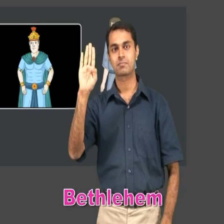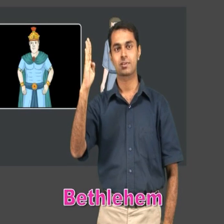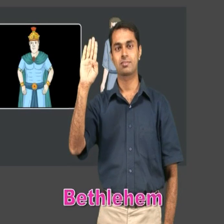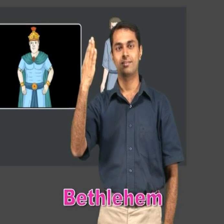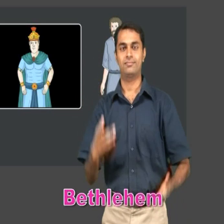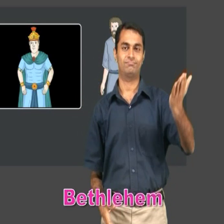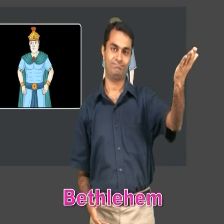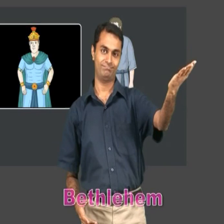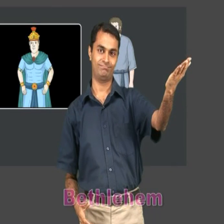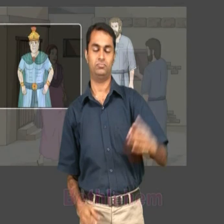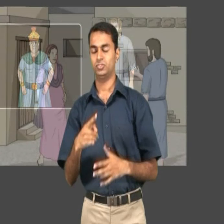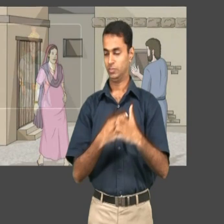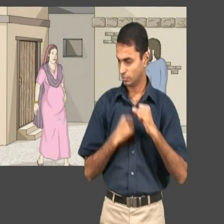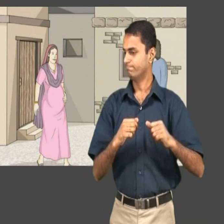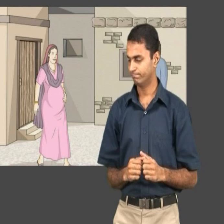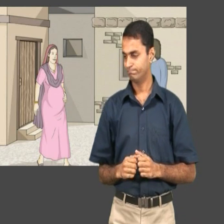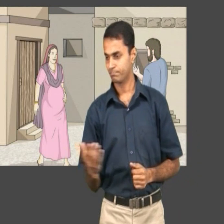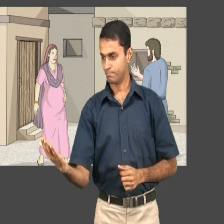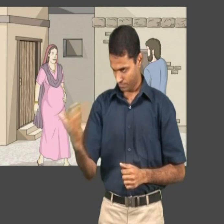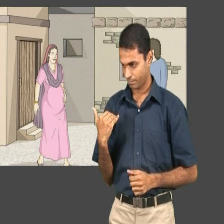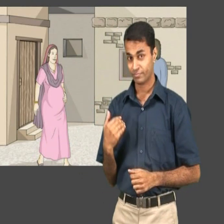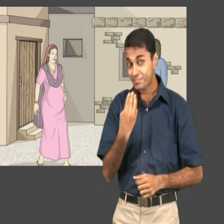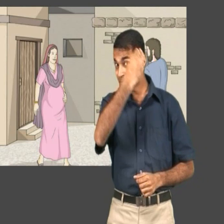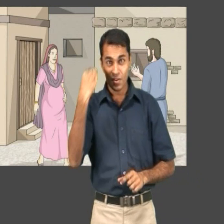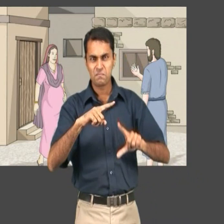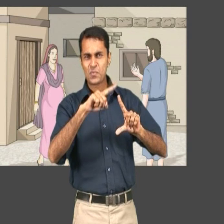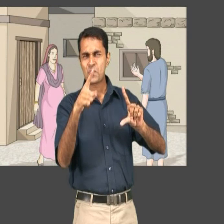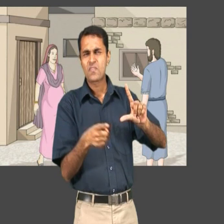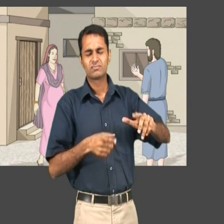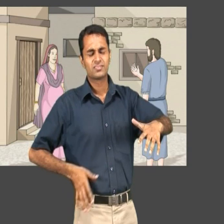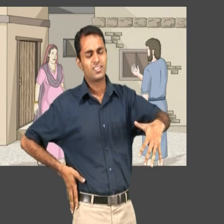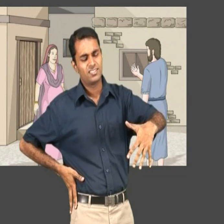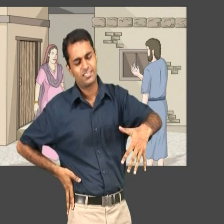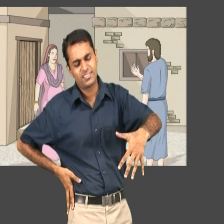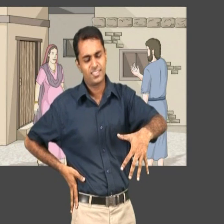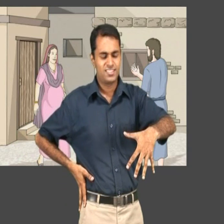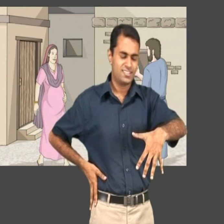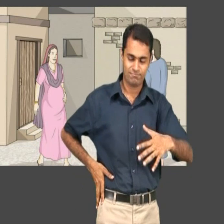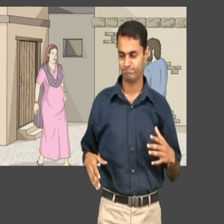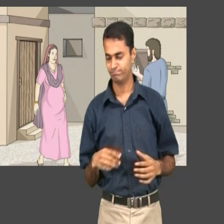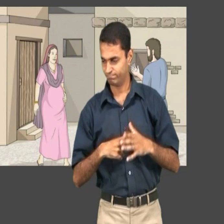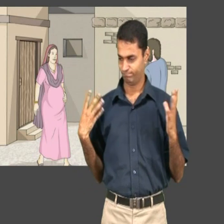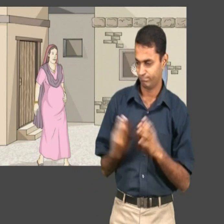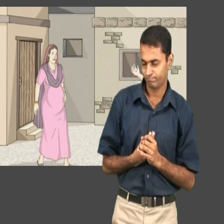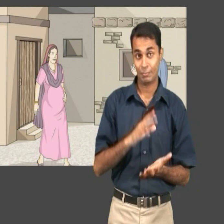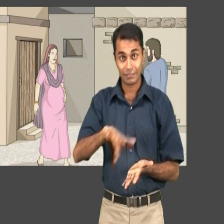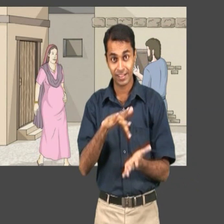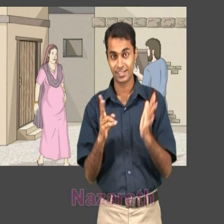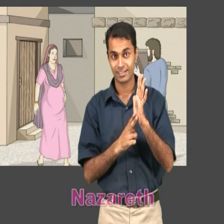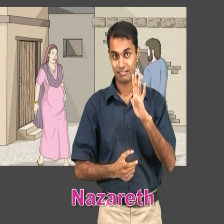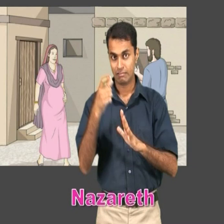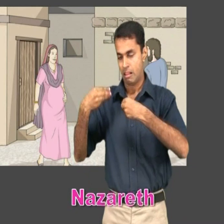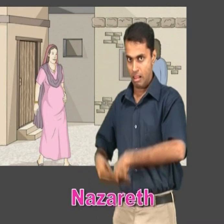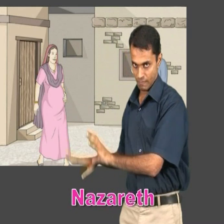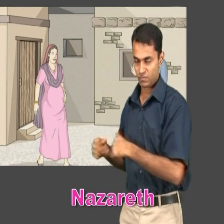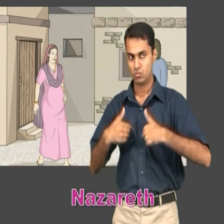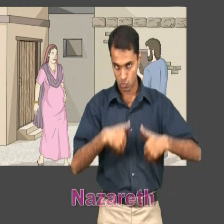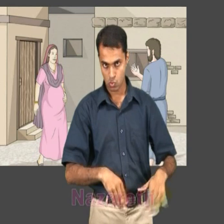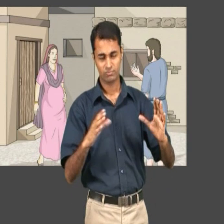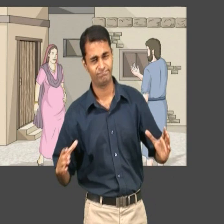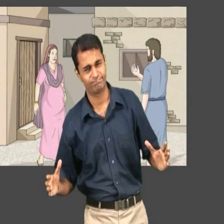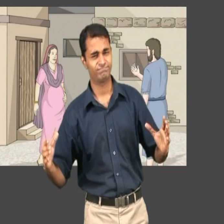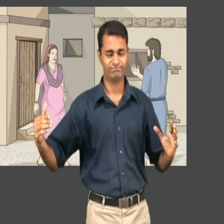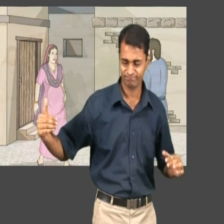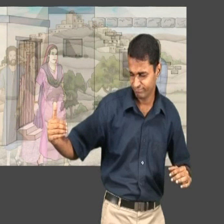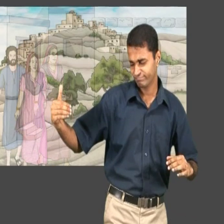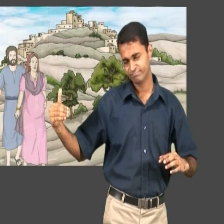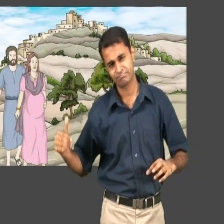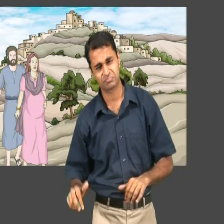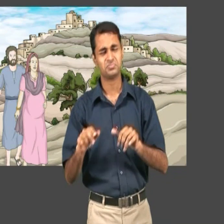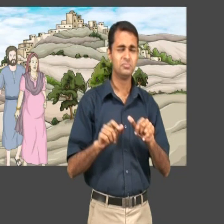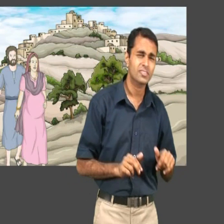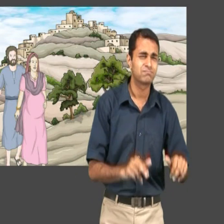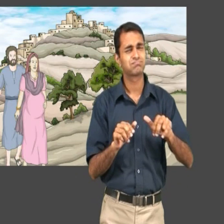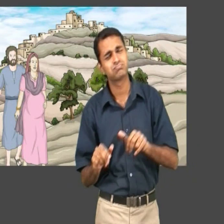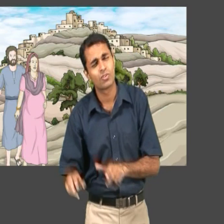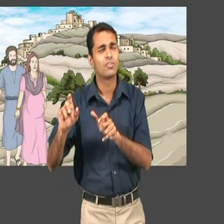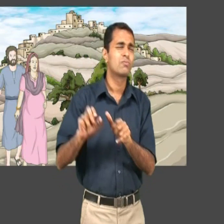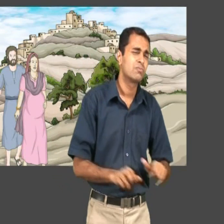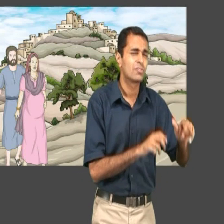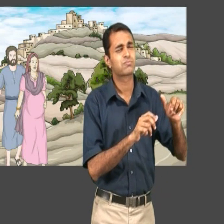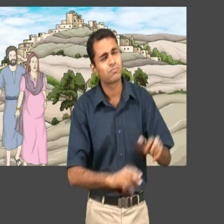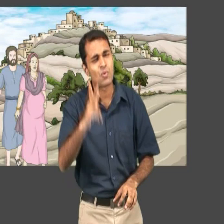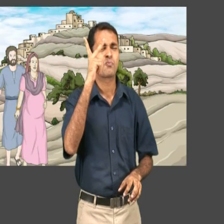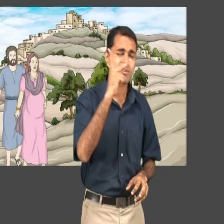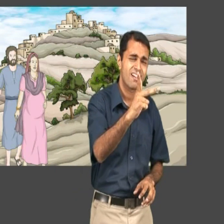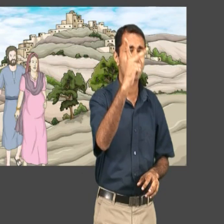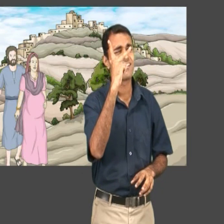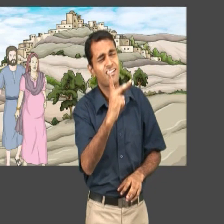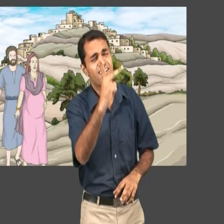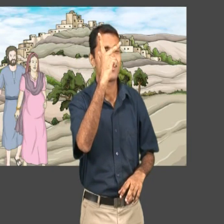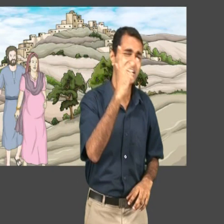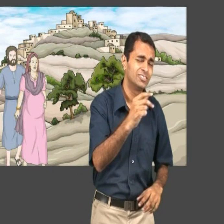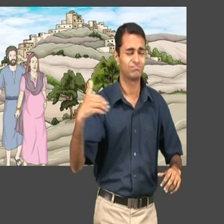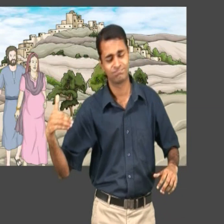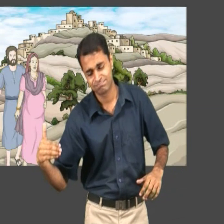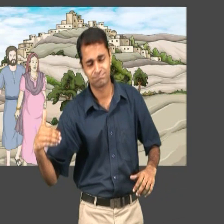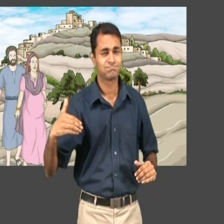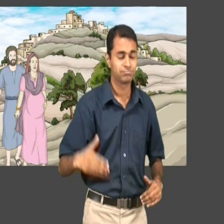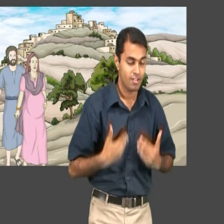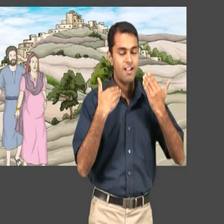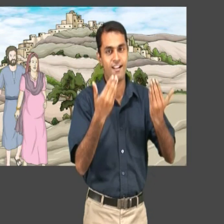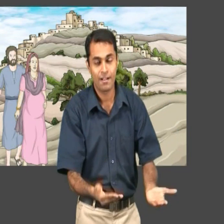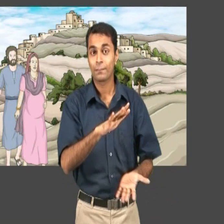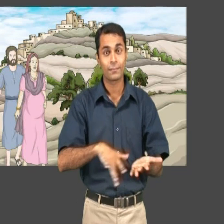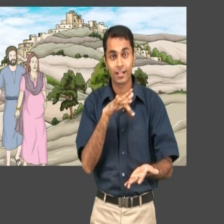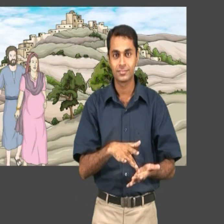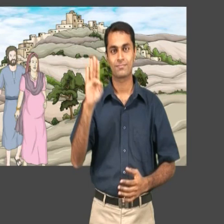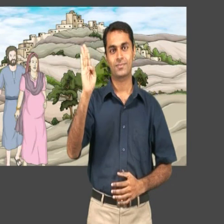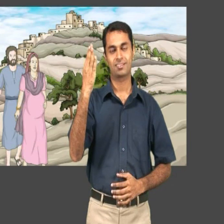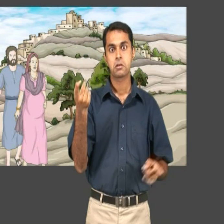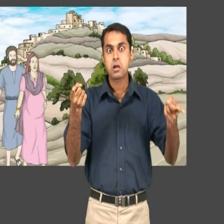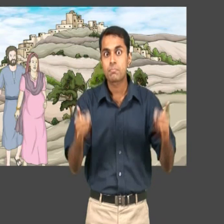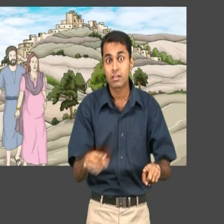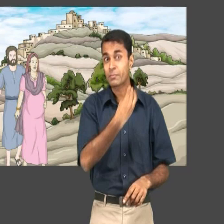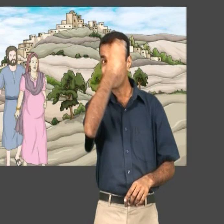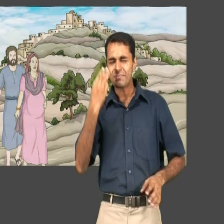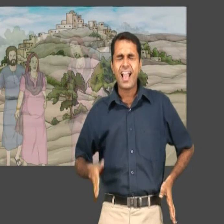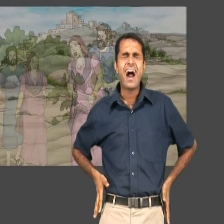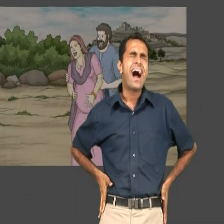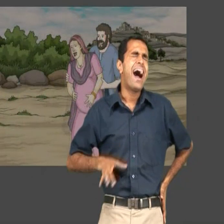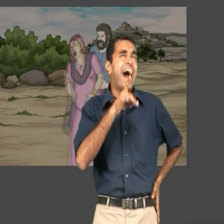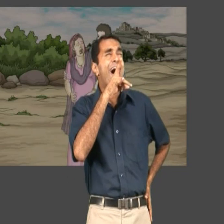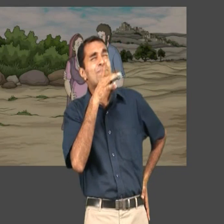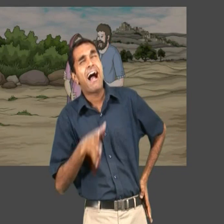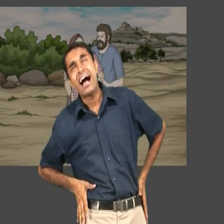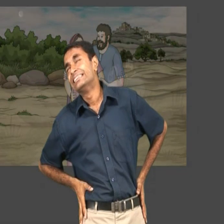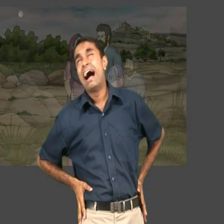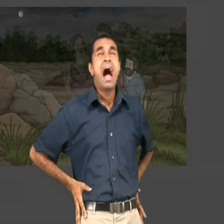He went there to register with Mary, who was pledged to him in marriage and was expecting a child.